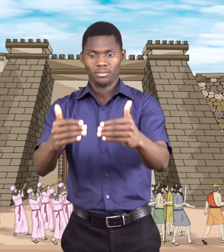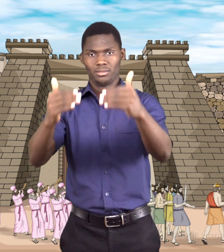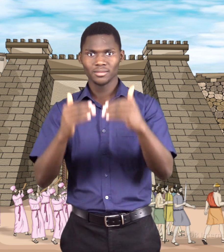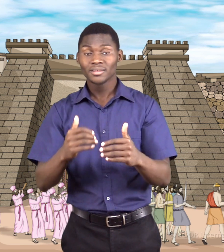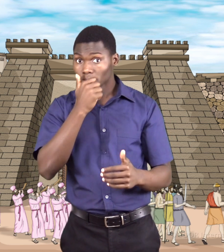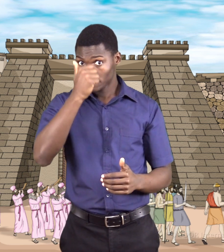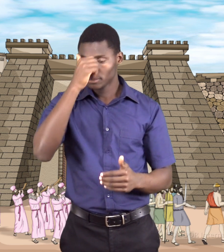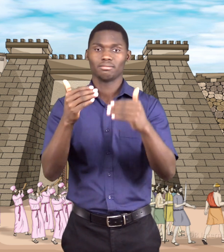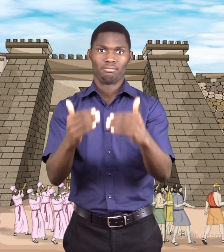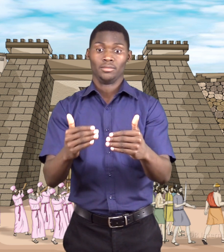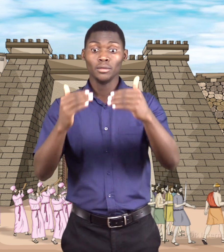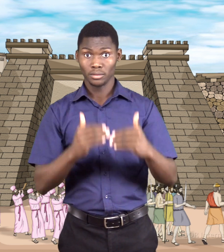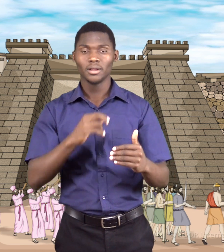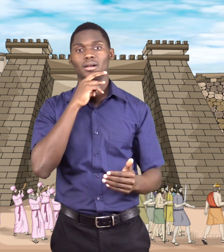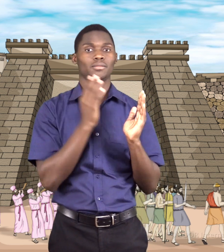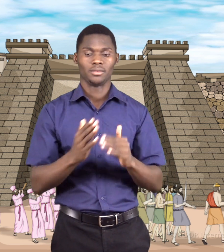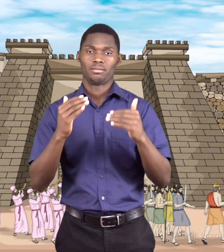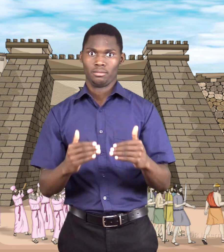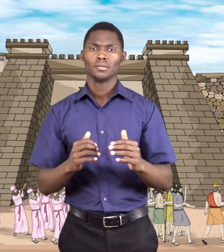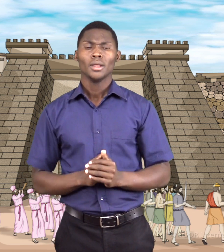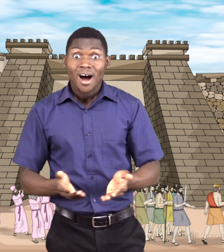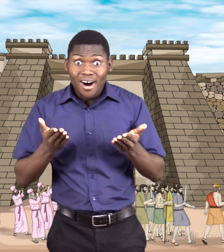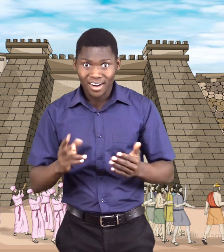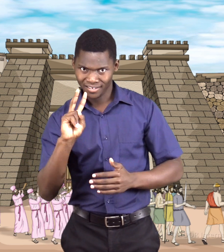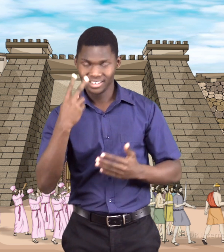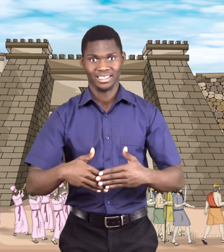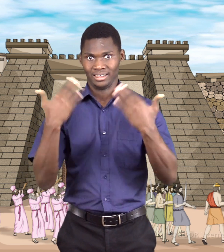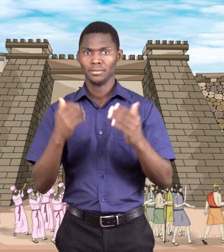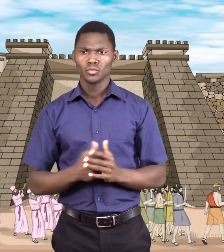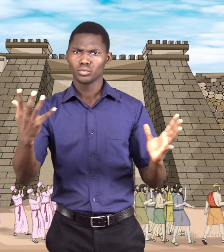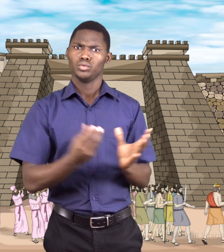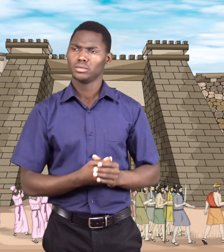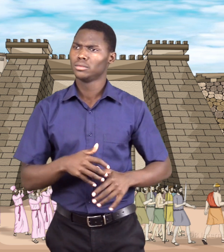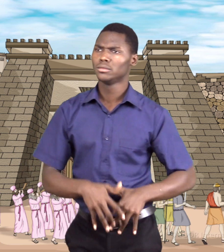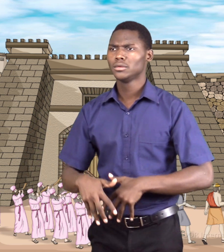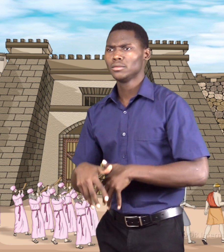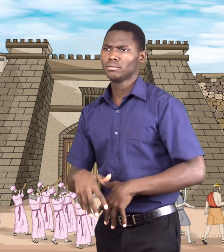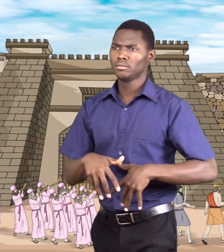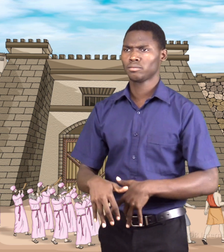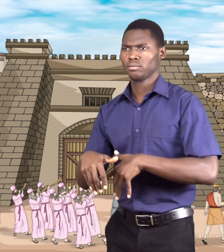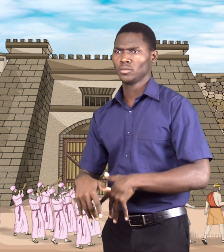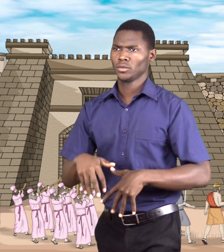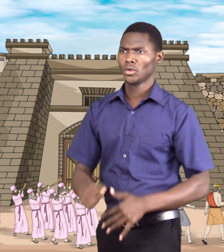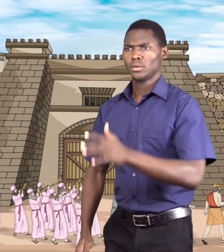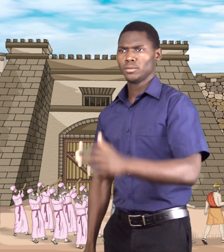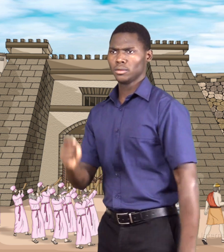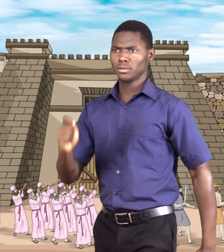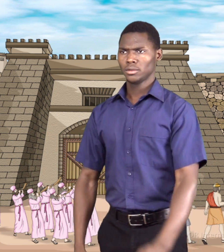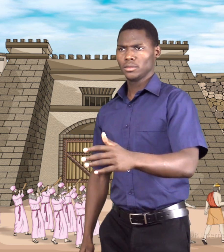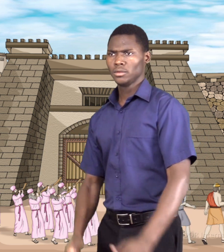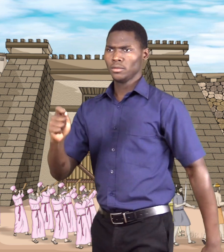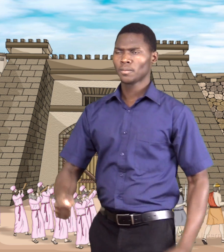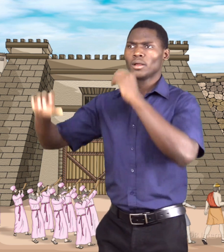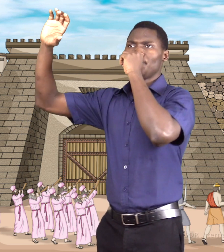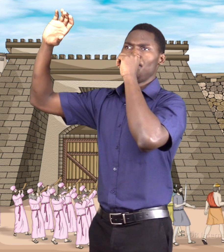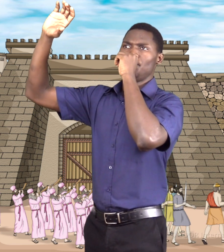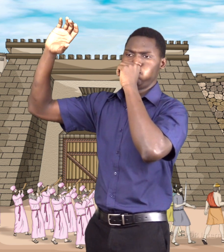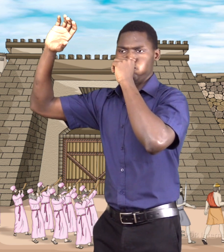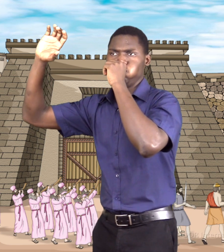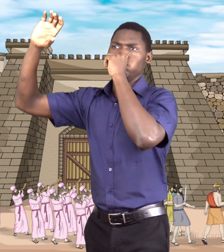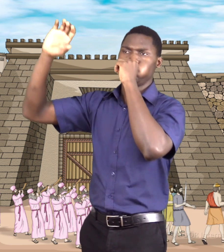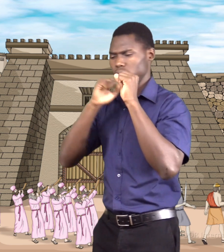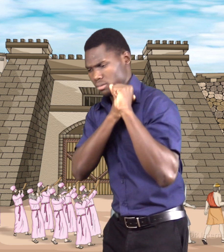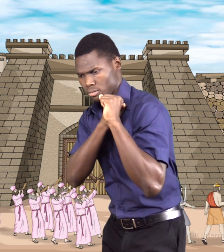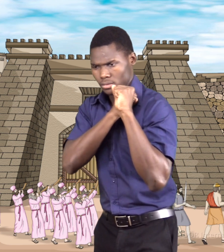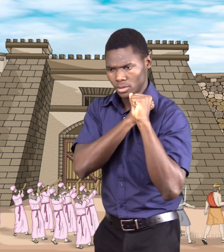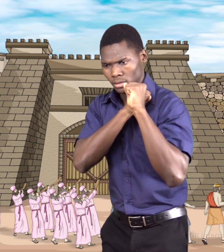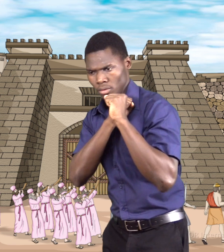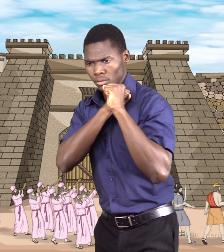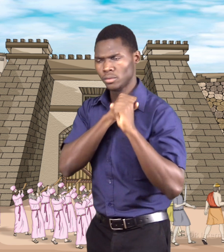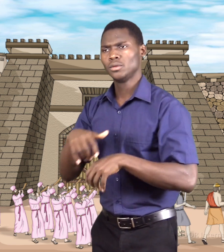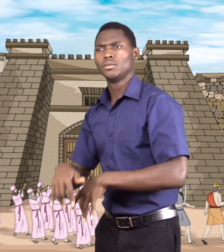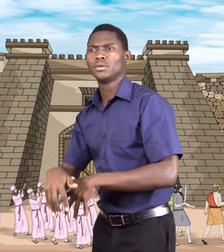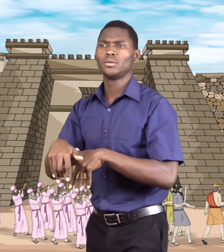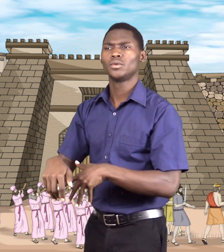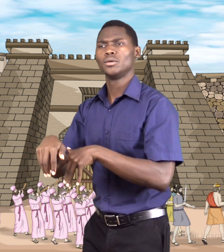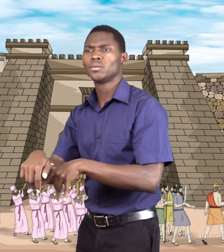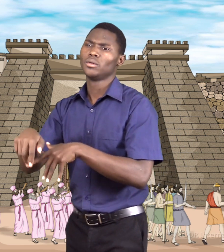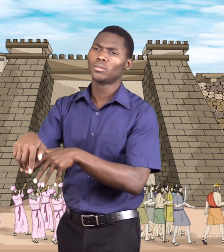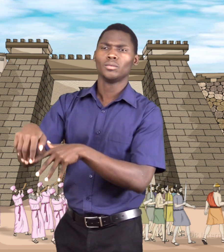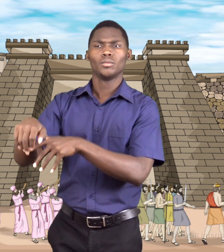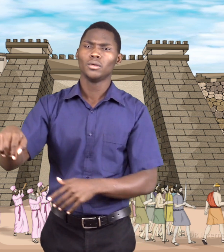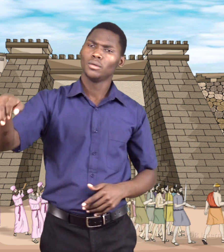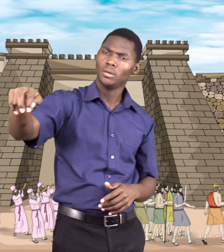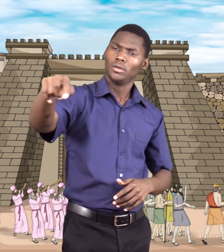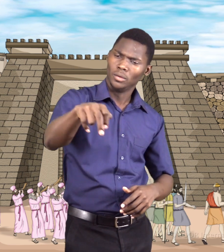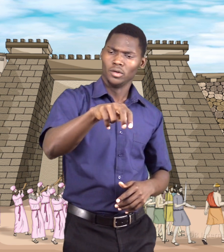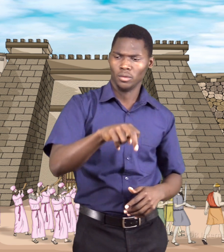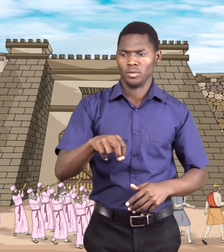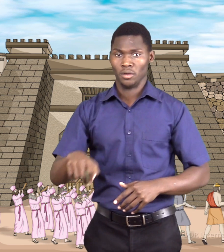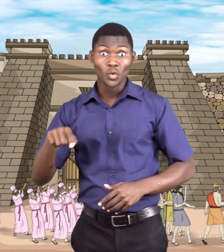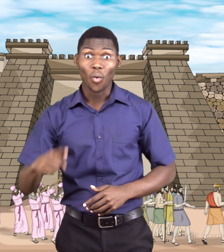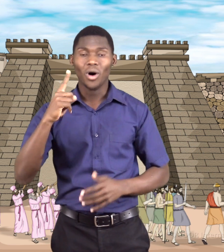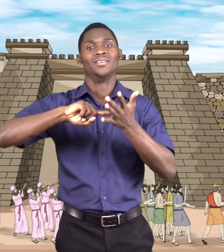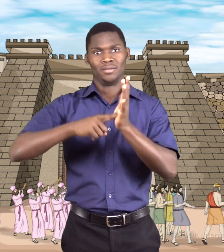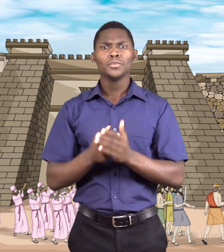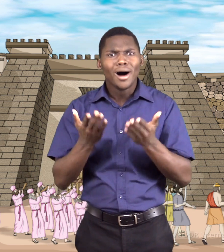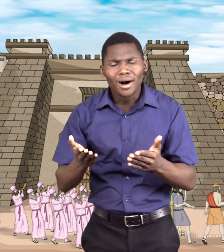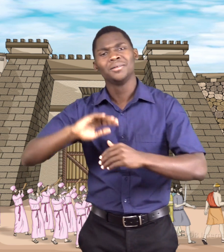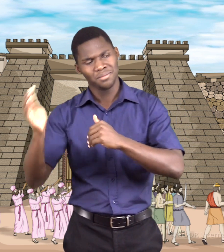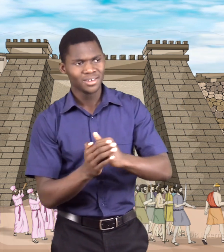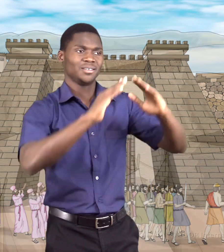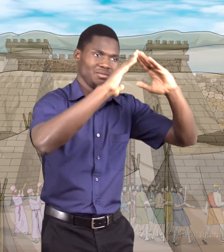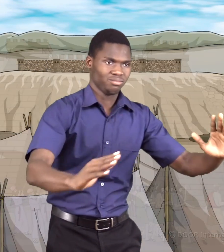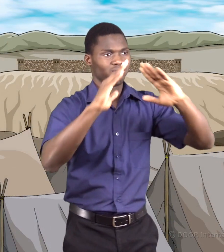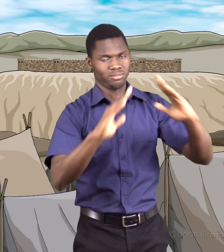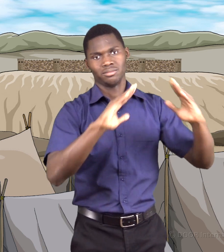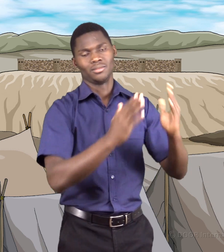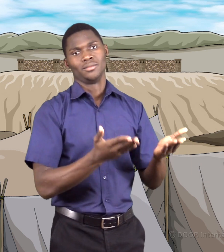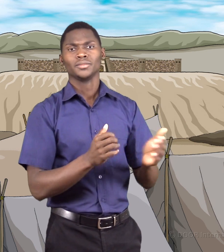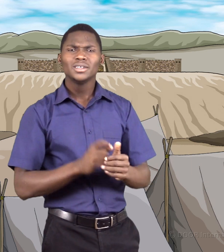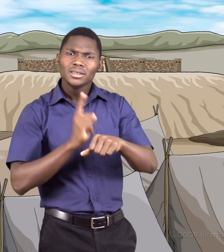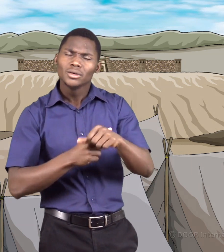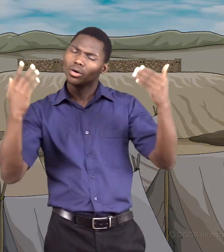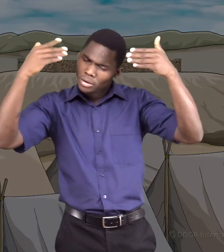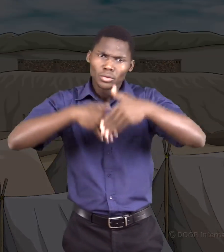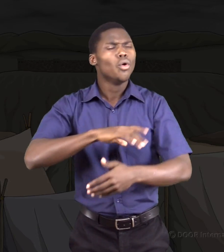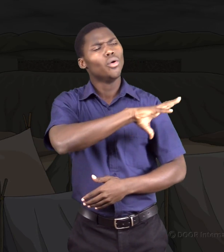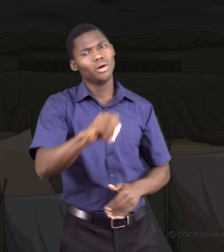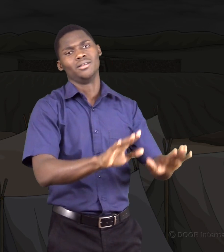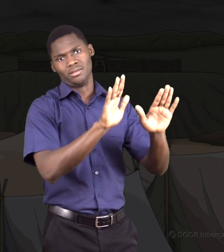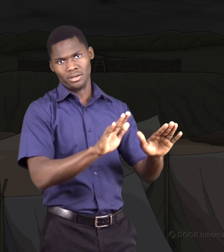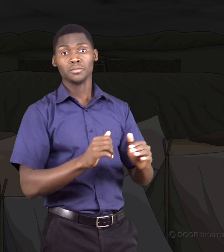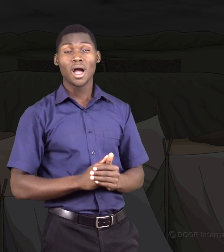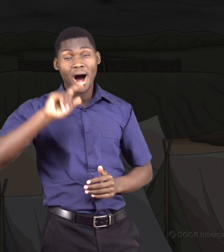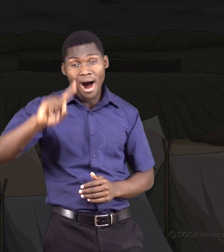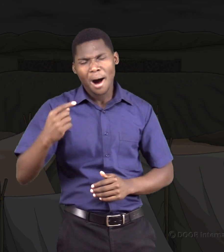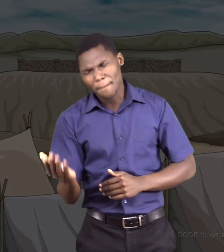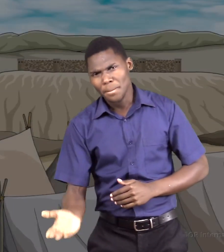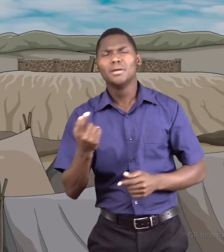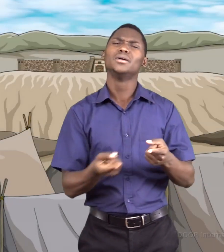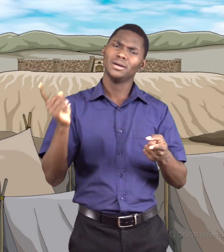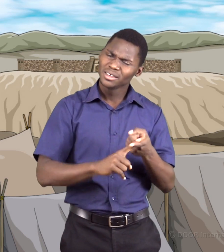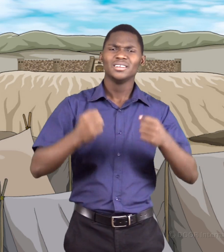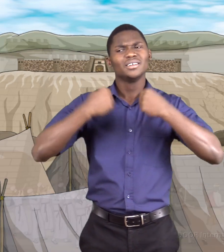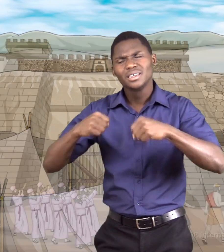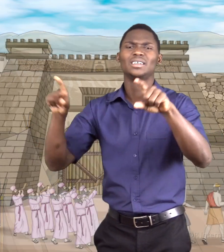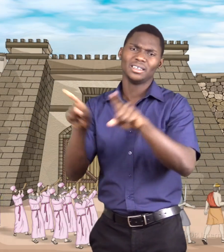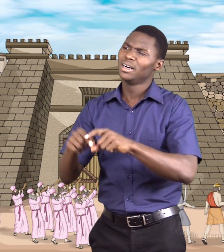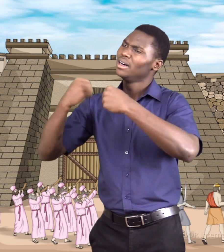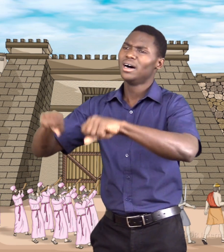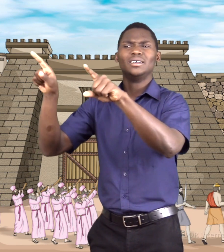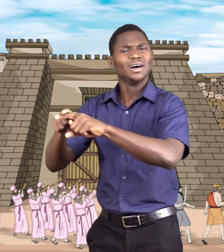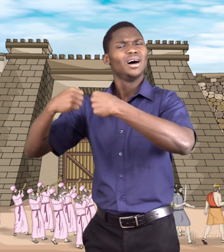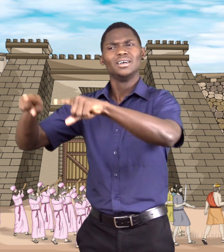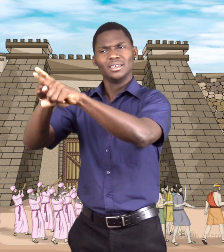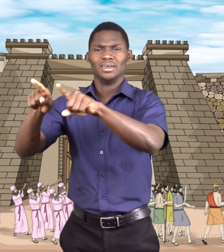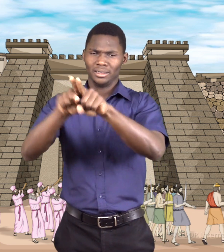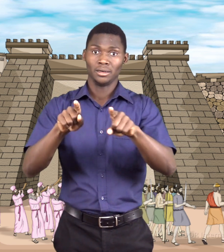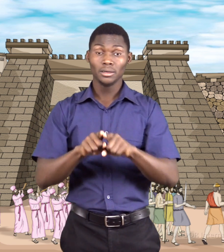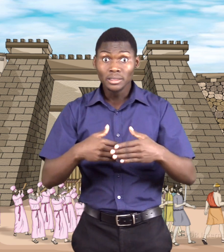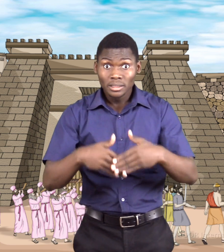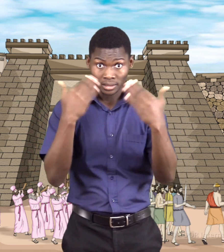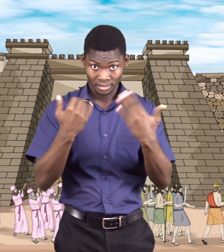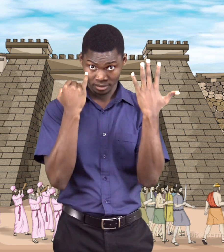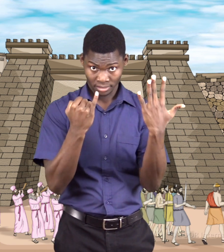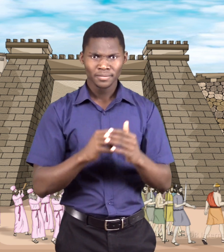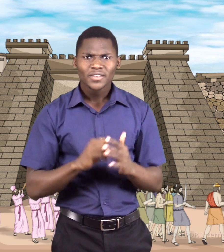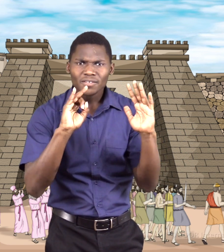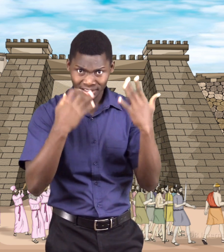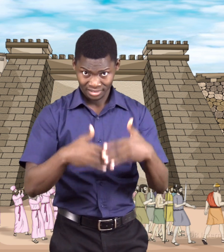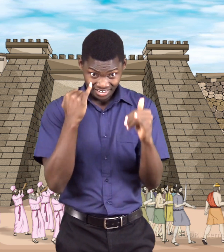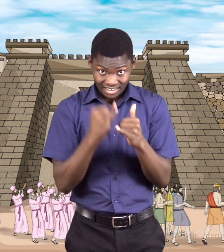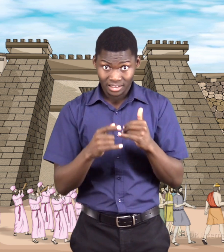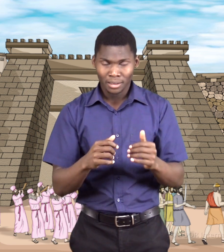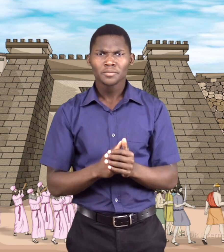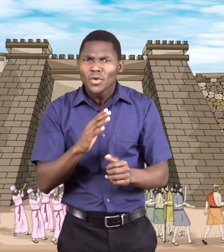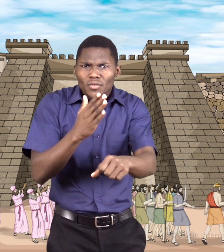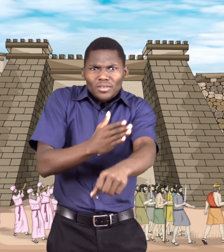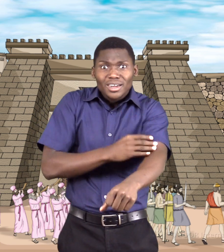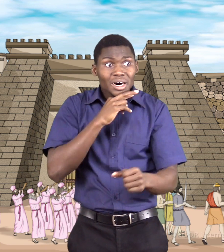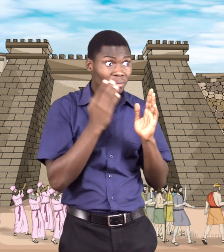The armed troops went in front of them and the rear guard followed the ark of the LORD, while the horns kept sounding. So on the second day they marched around the city once and returned to the camp. They did this for six days.